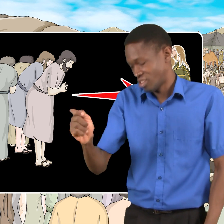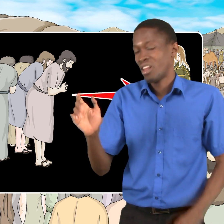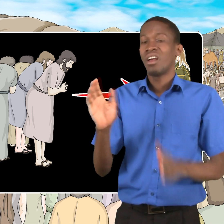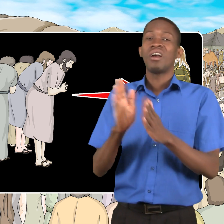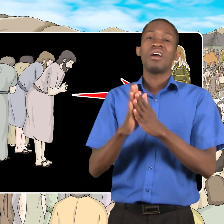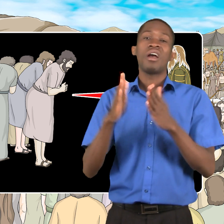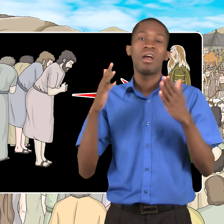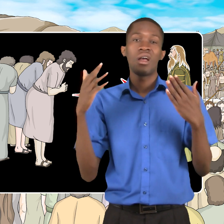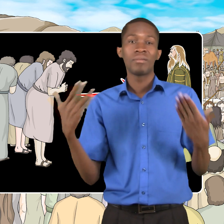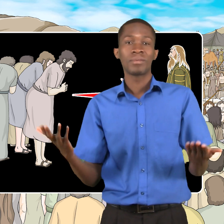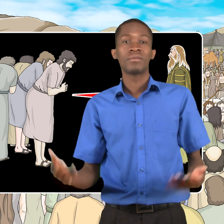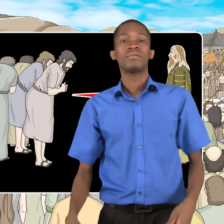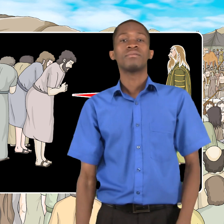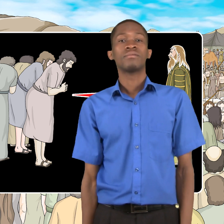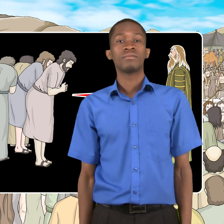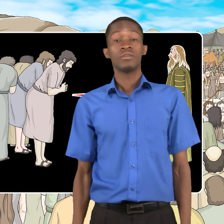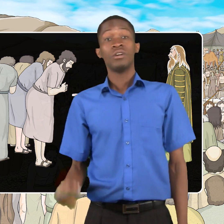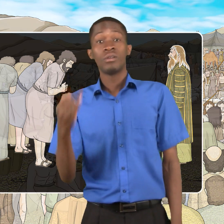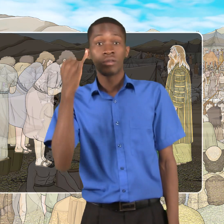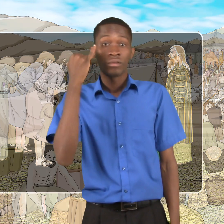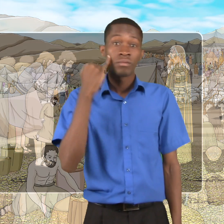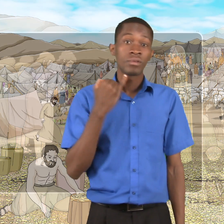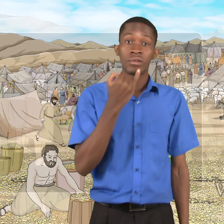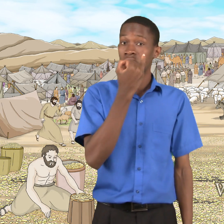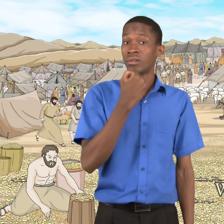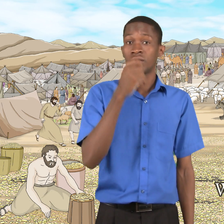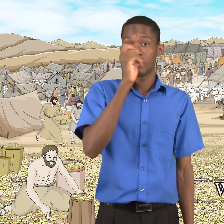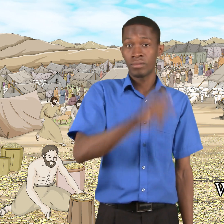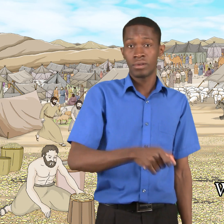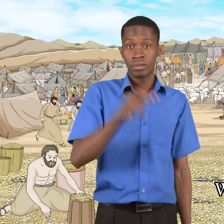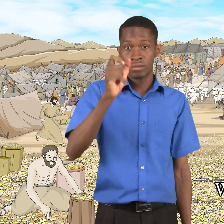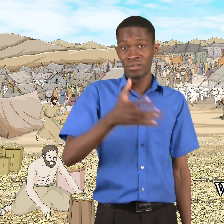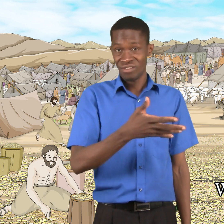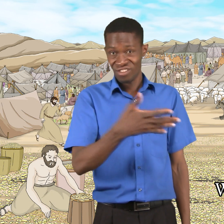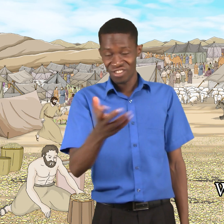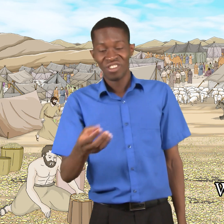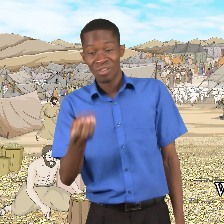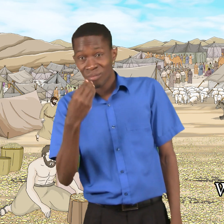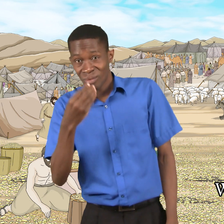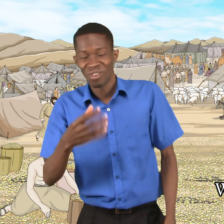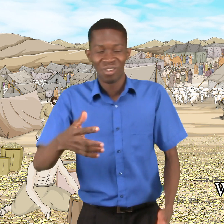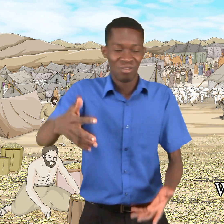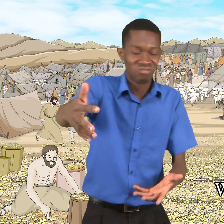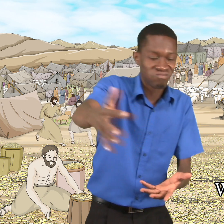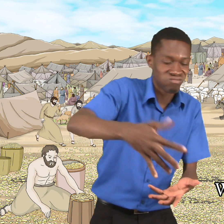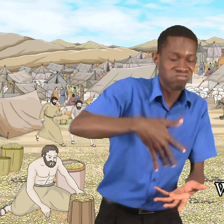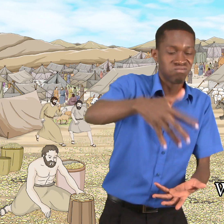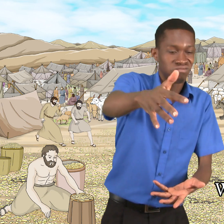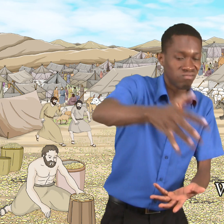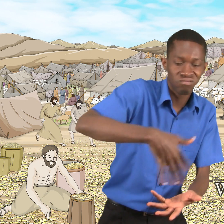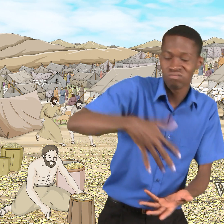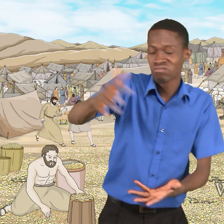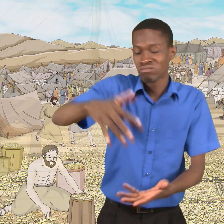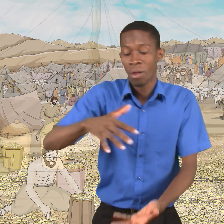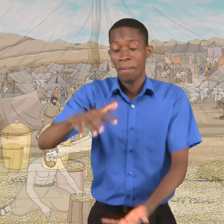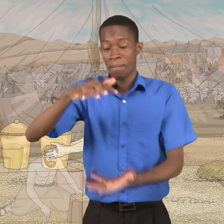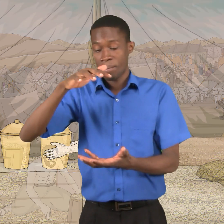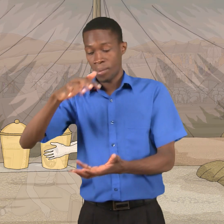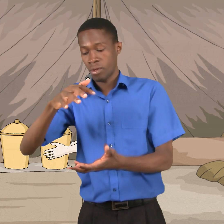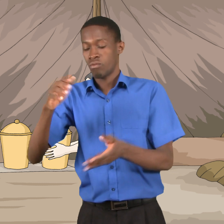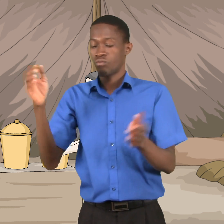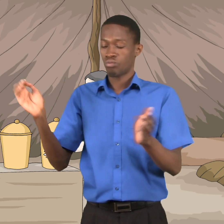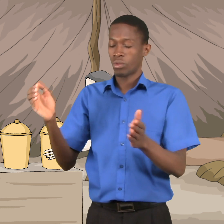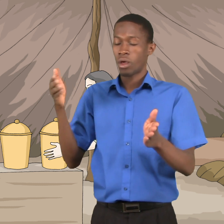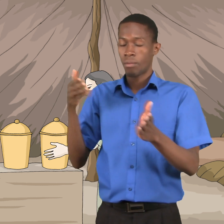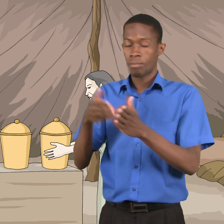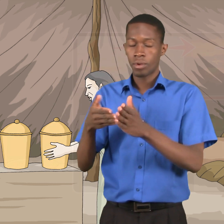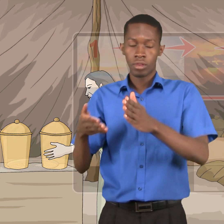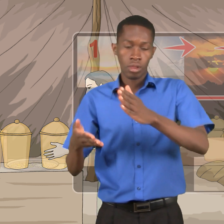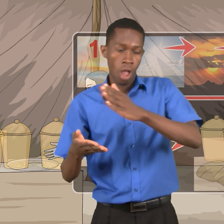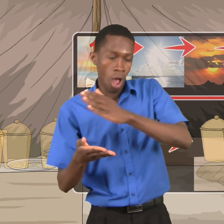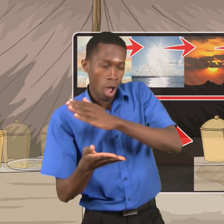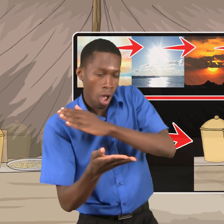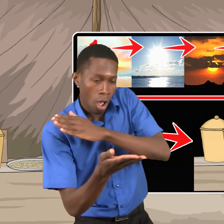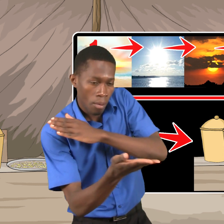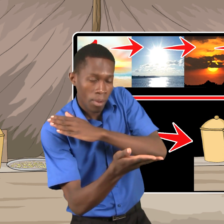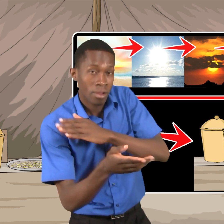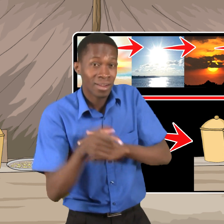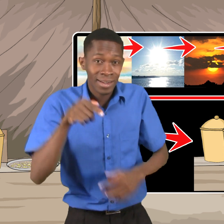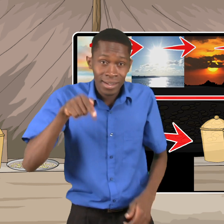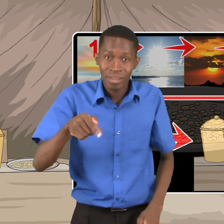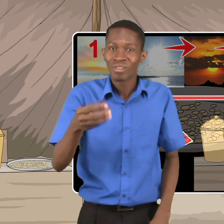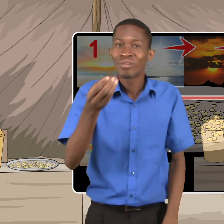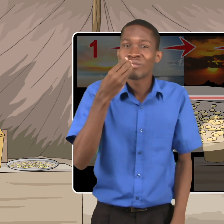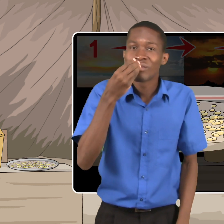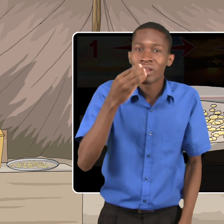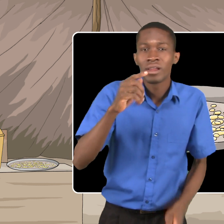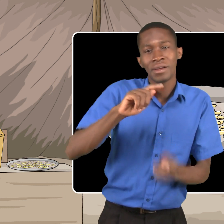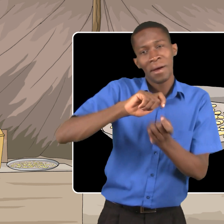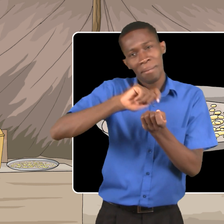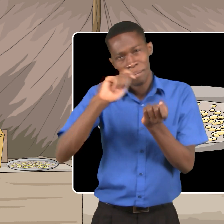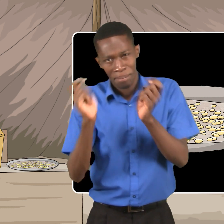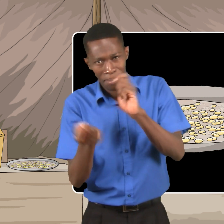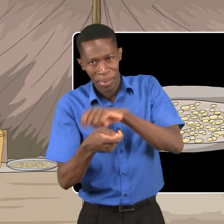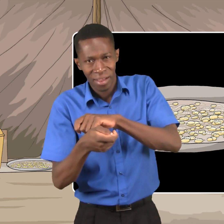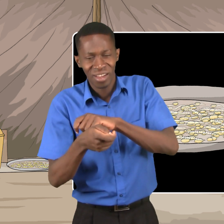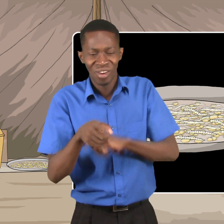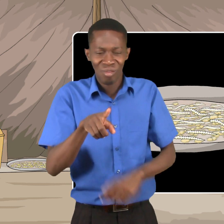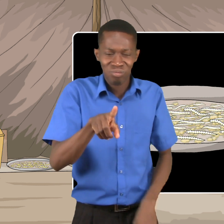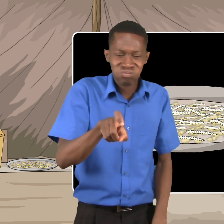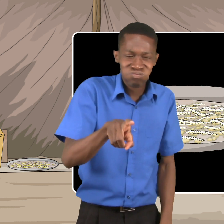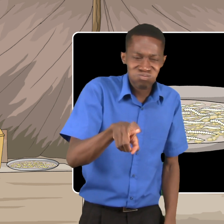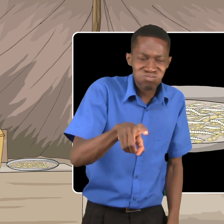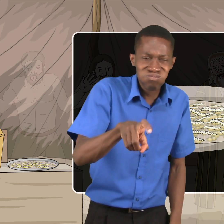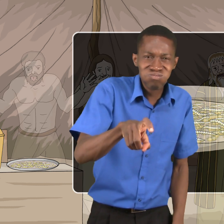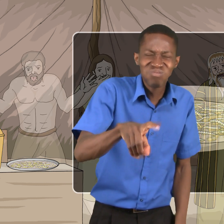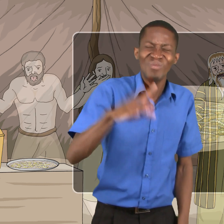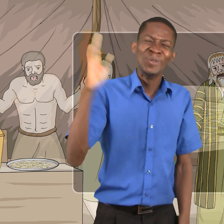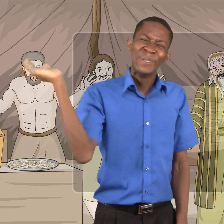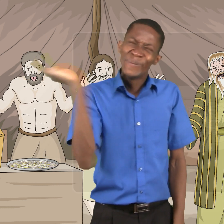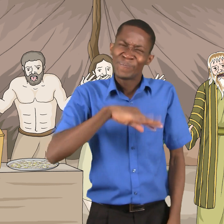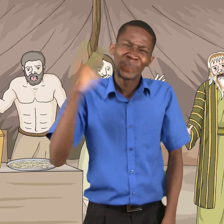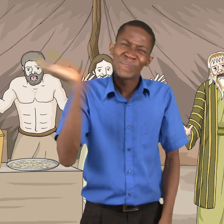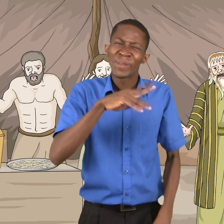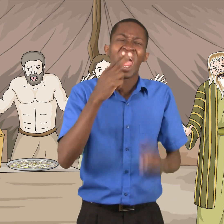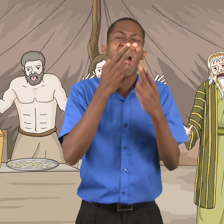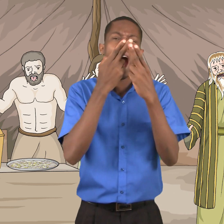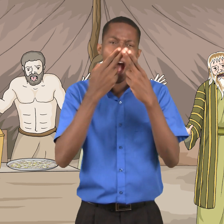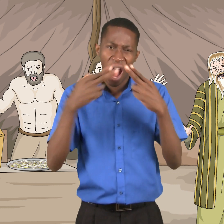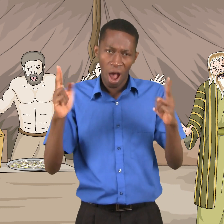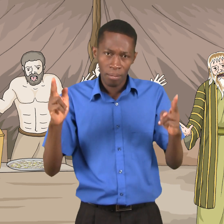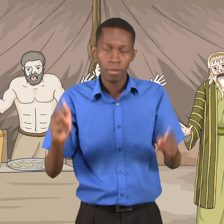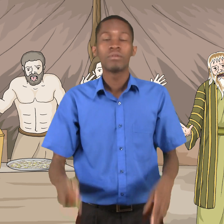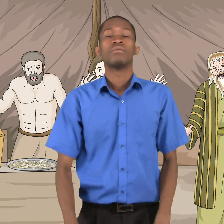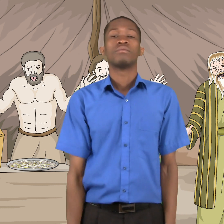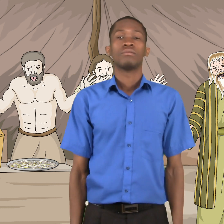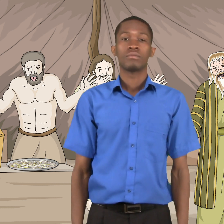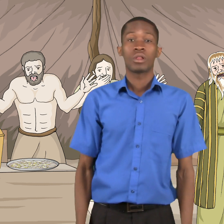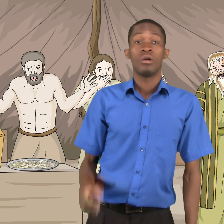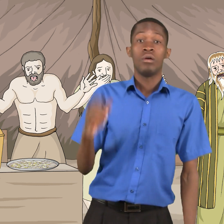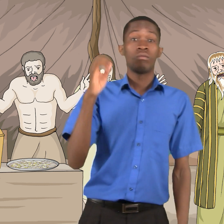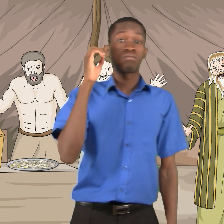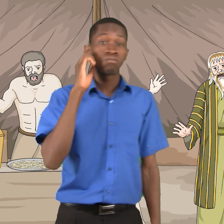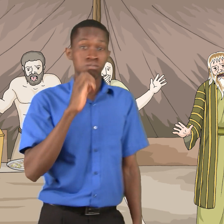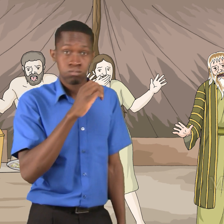some people left part of it until morning, and it became infested with maggots and began to smell.